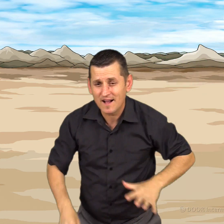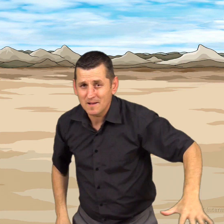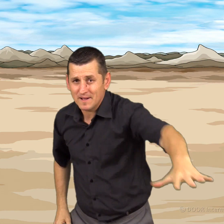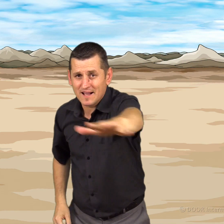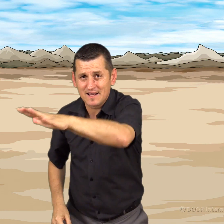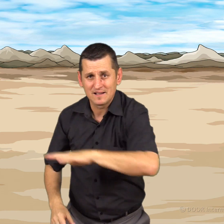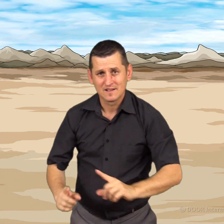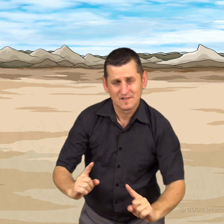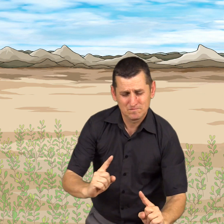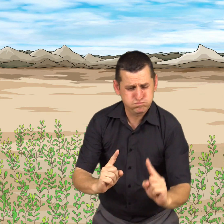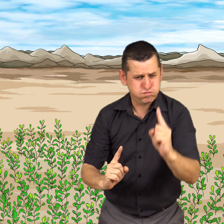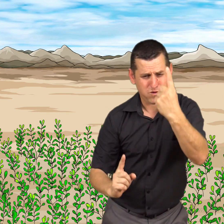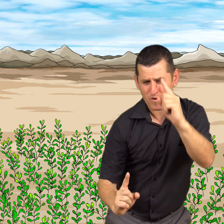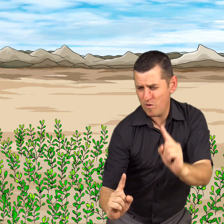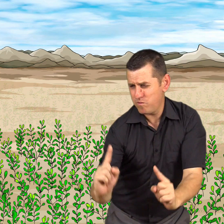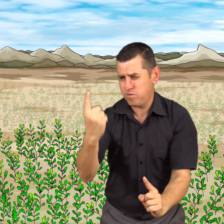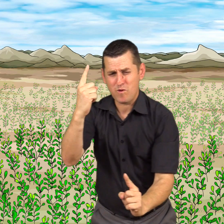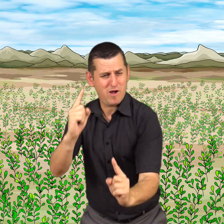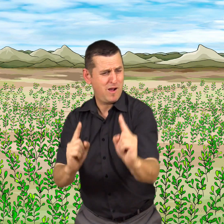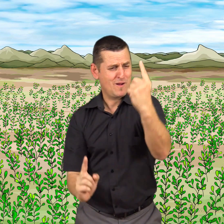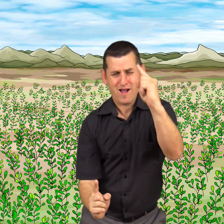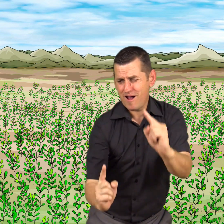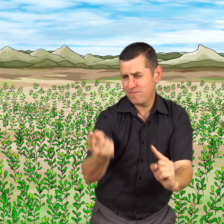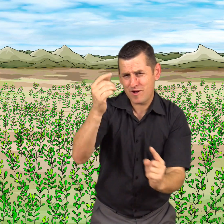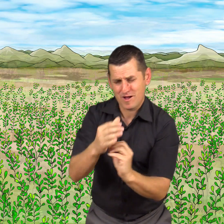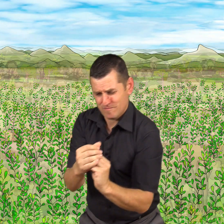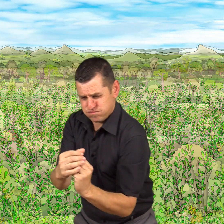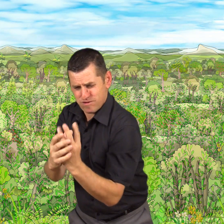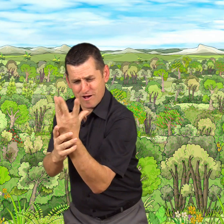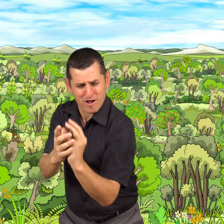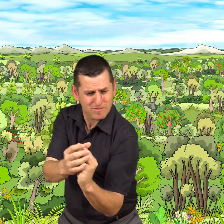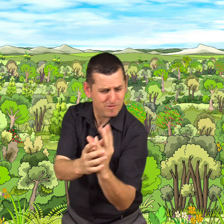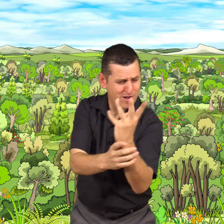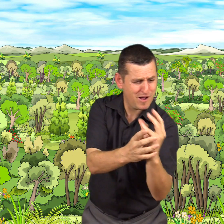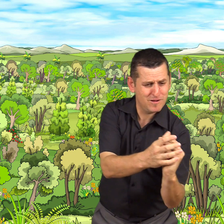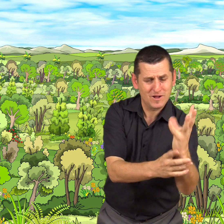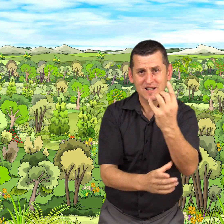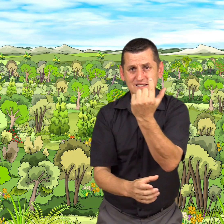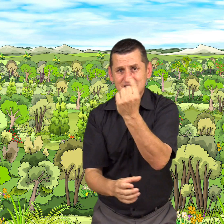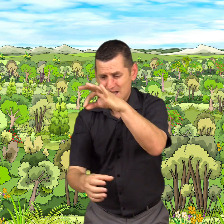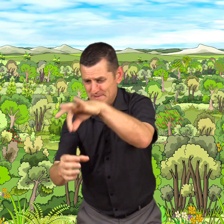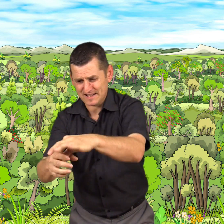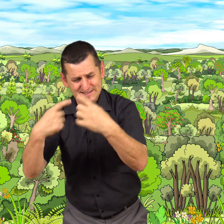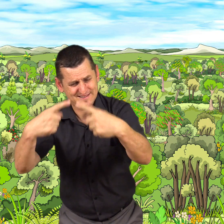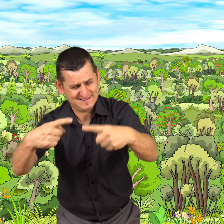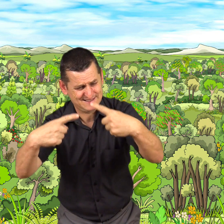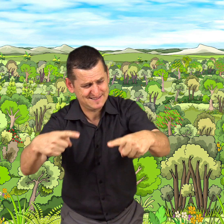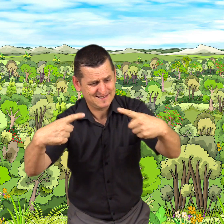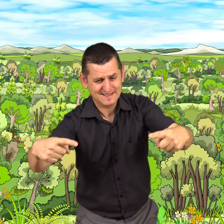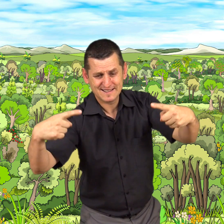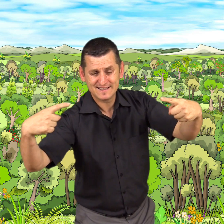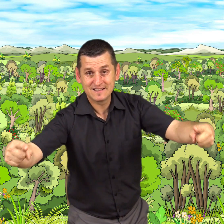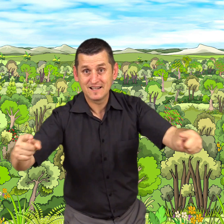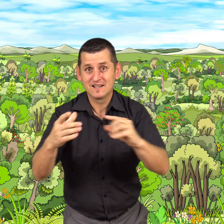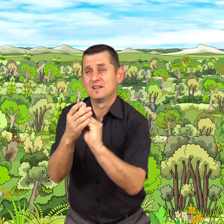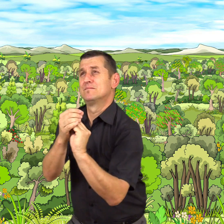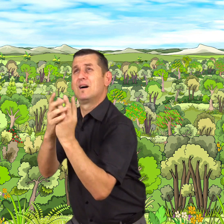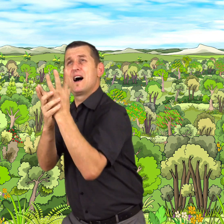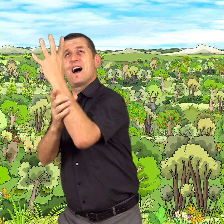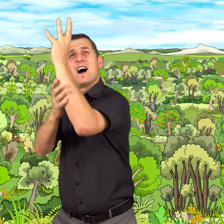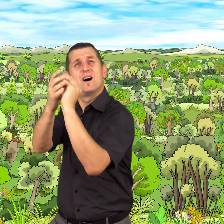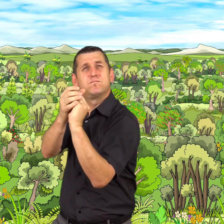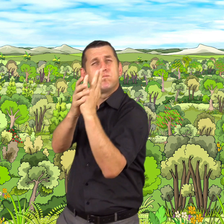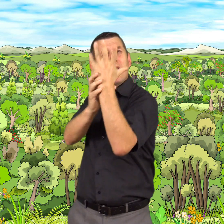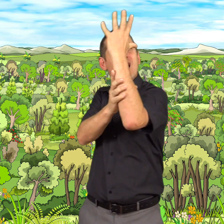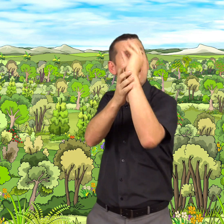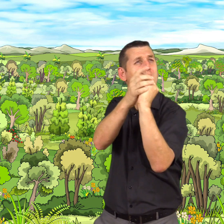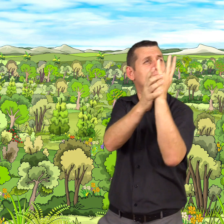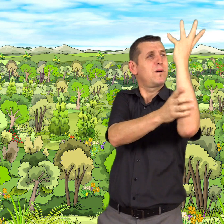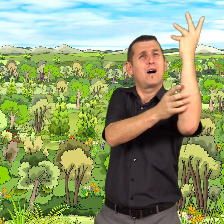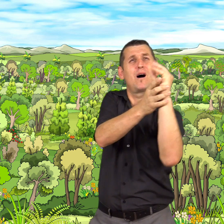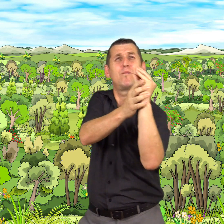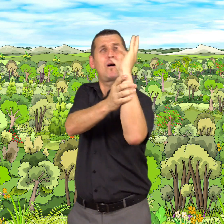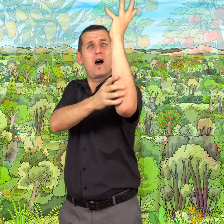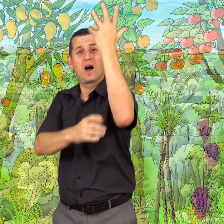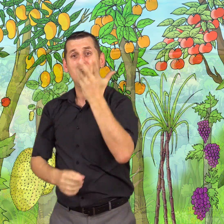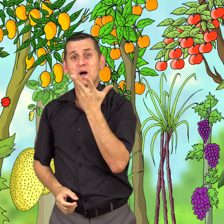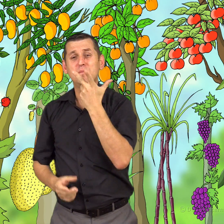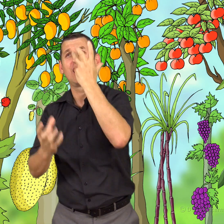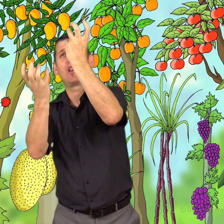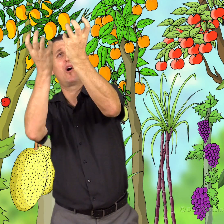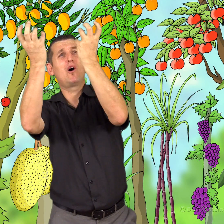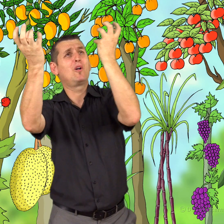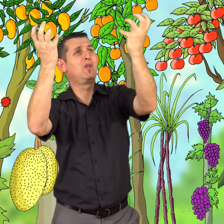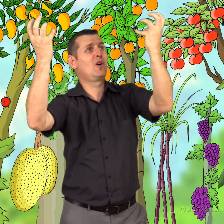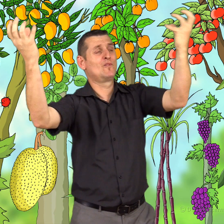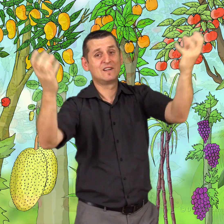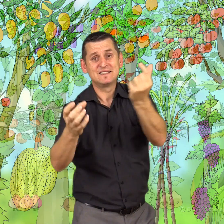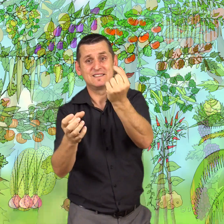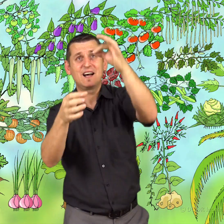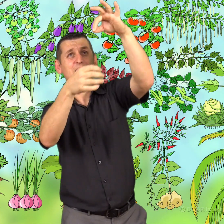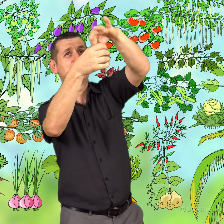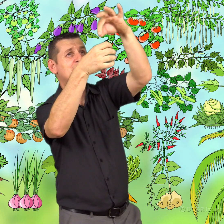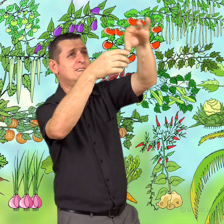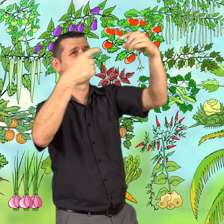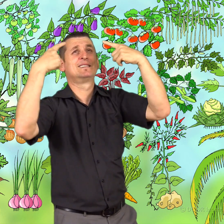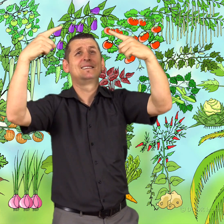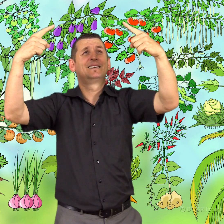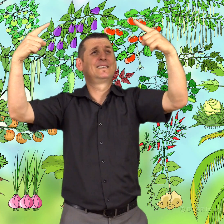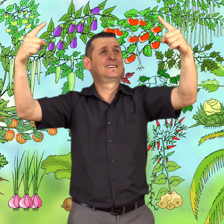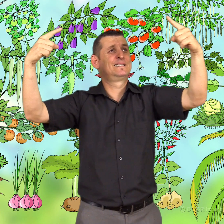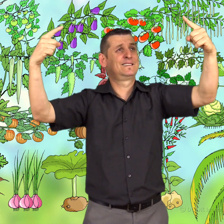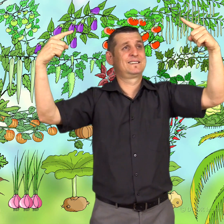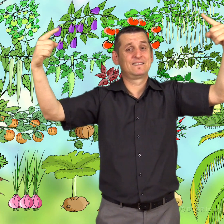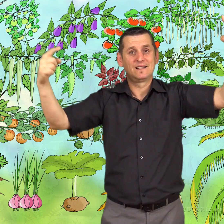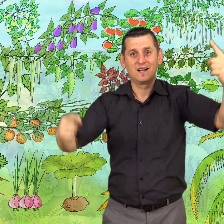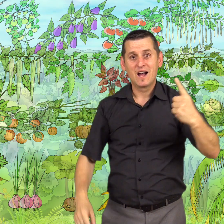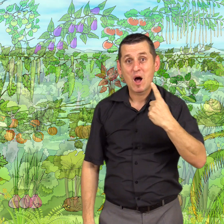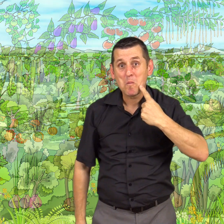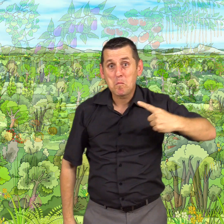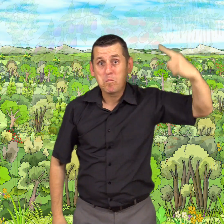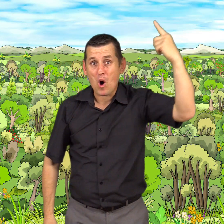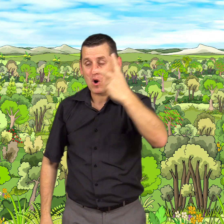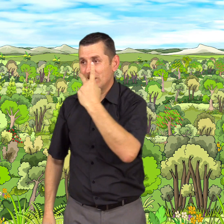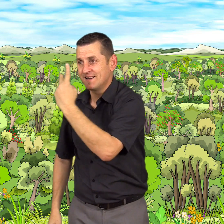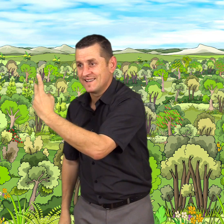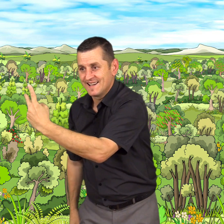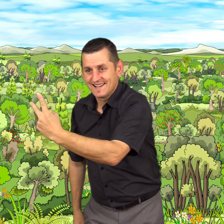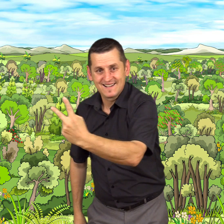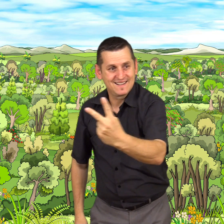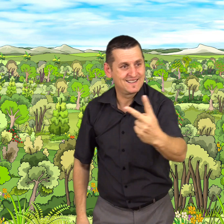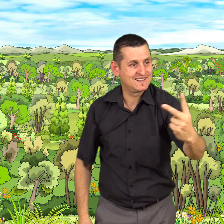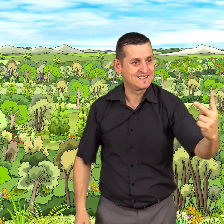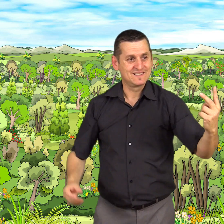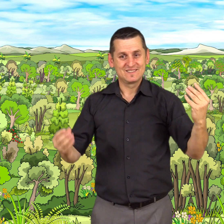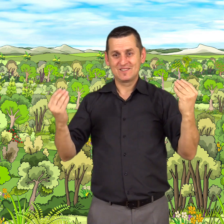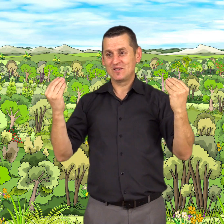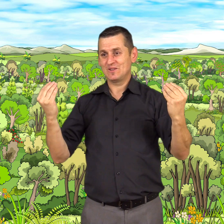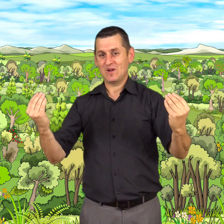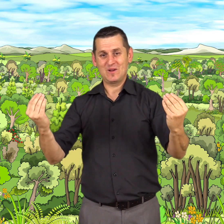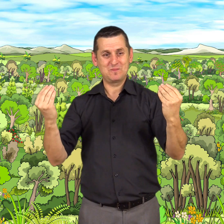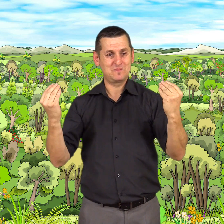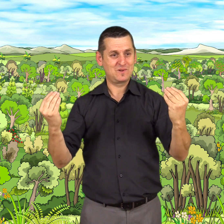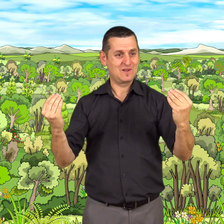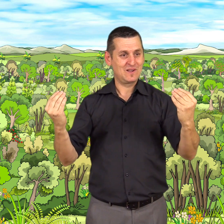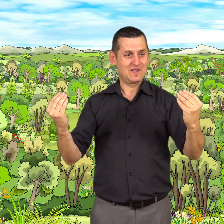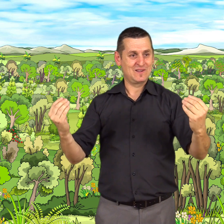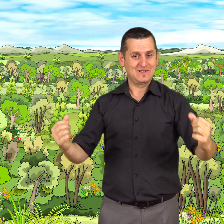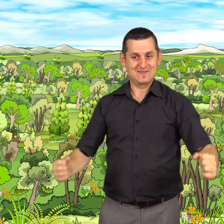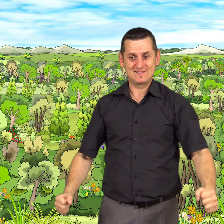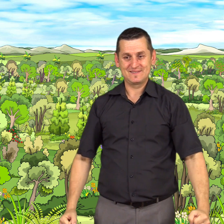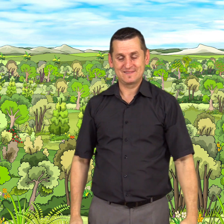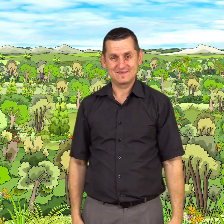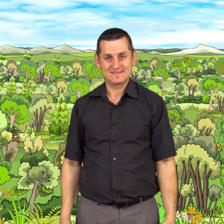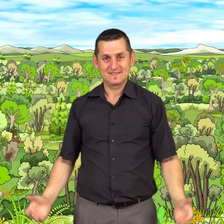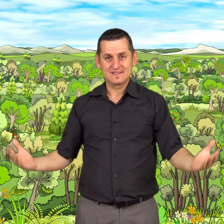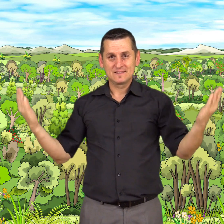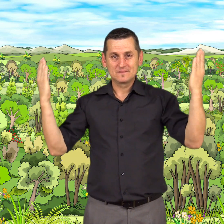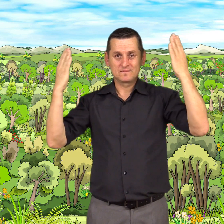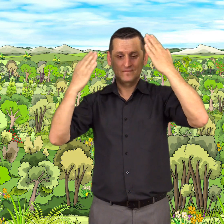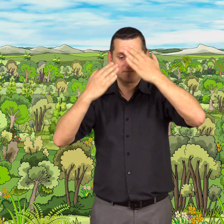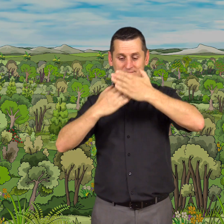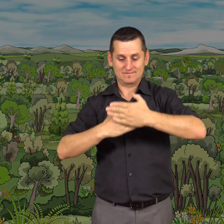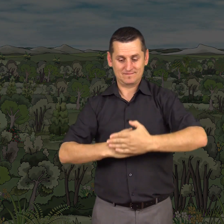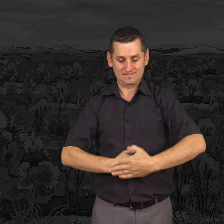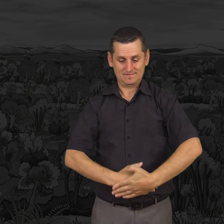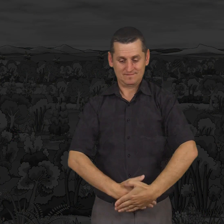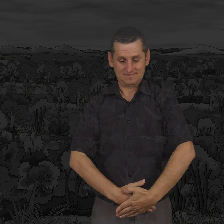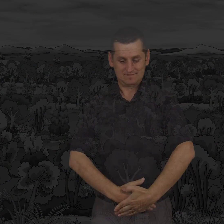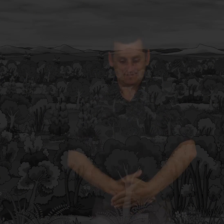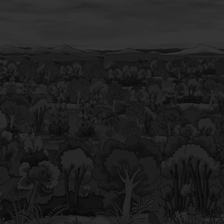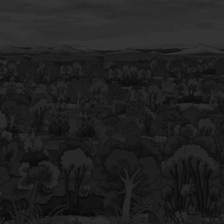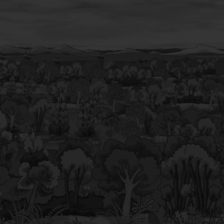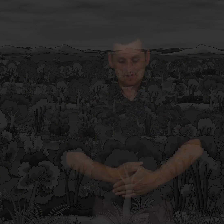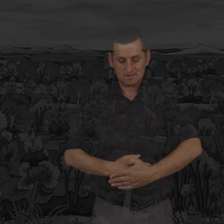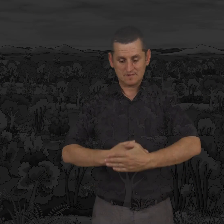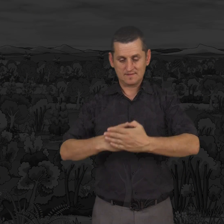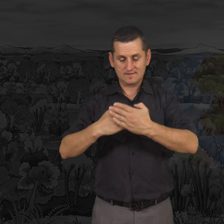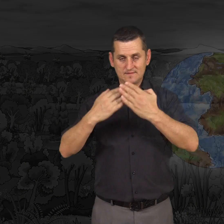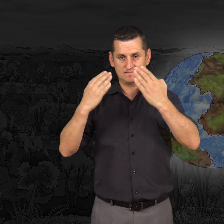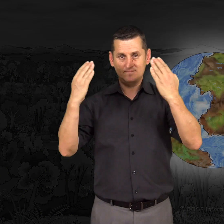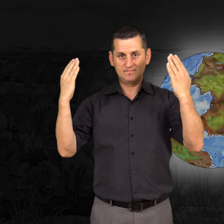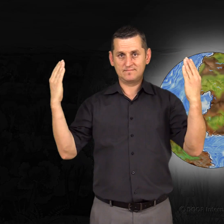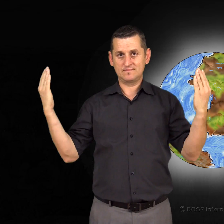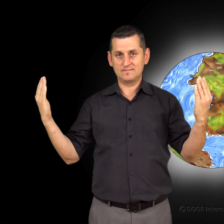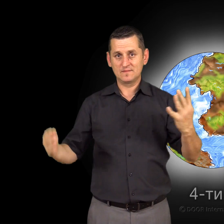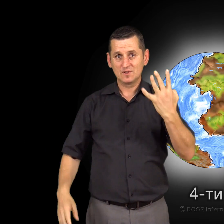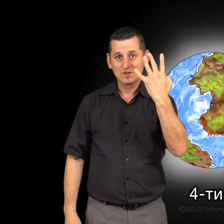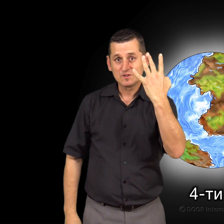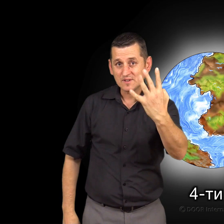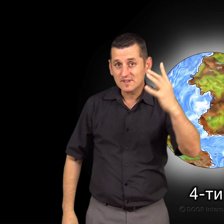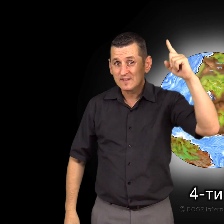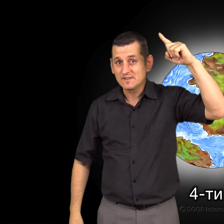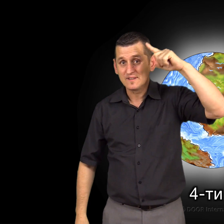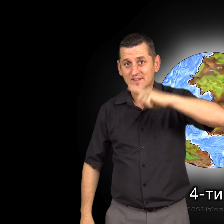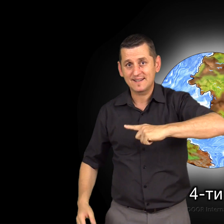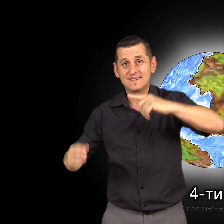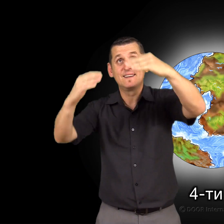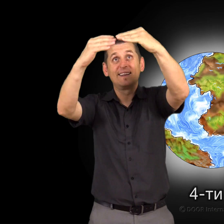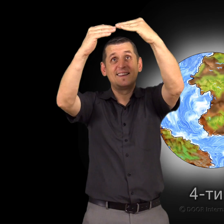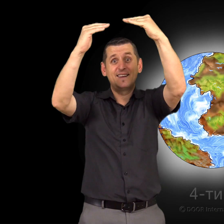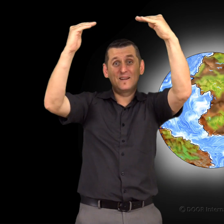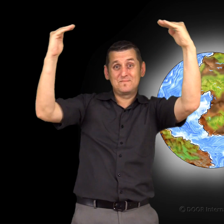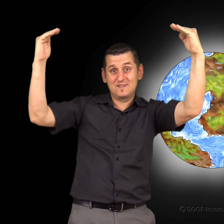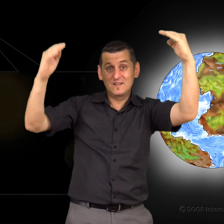The earth produced vegetation: seed-bearing plants according to their kinds and trees bearing fruit with seed according to their kinds. And God saw that it was good. And there was evening, and there was morning—the third day.